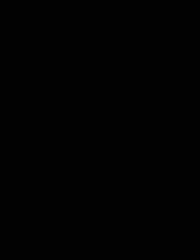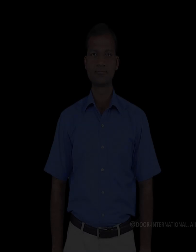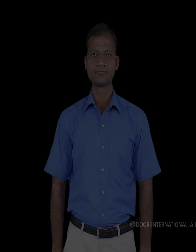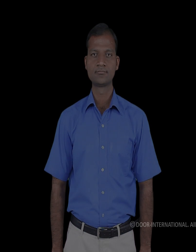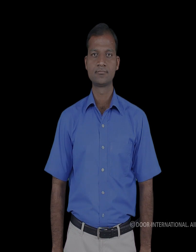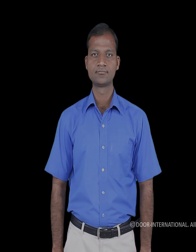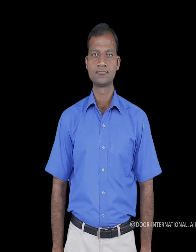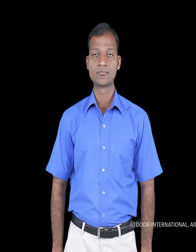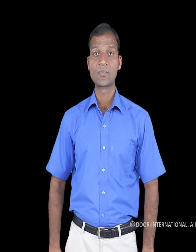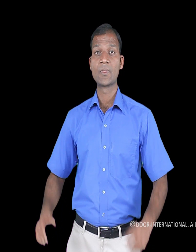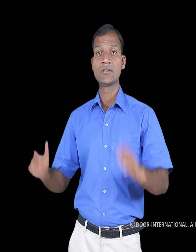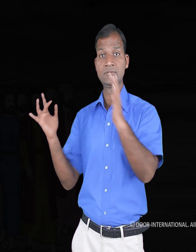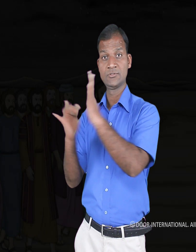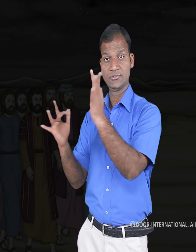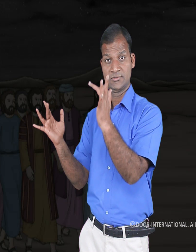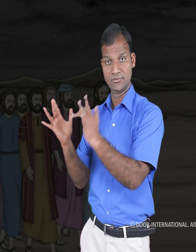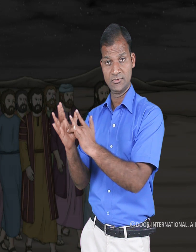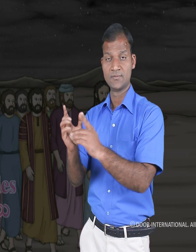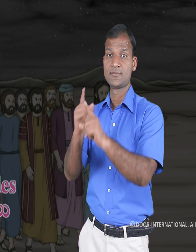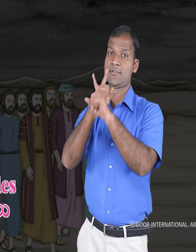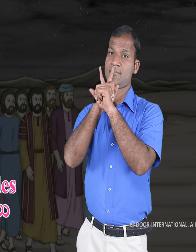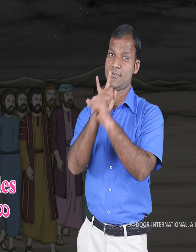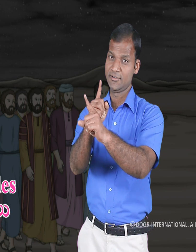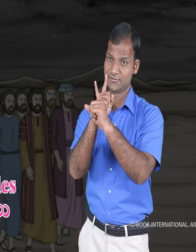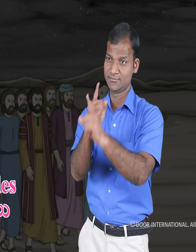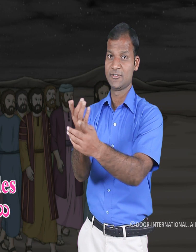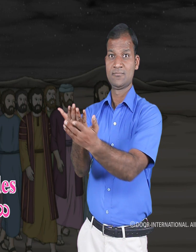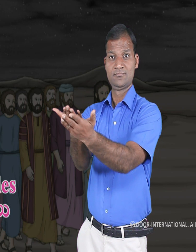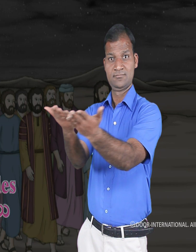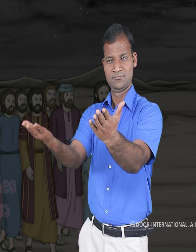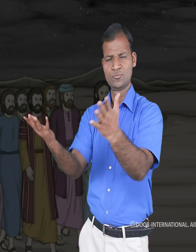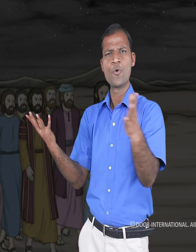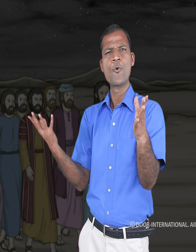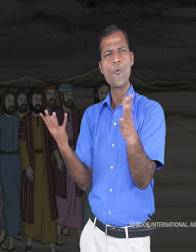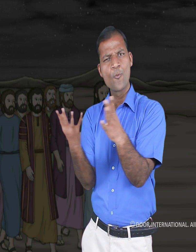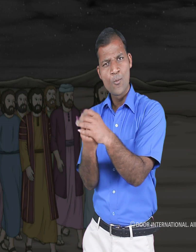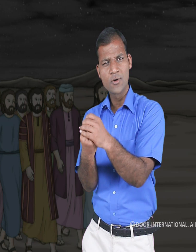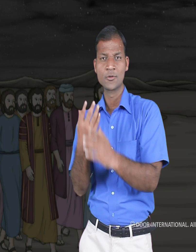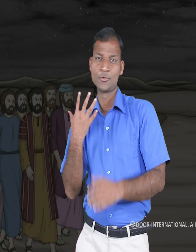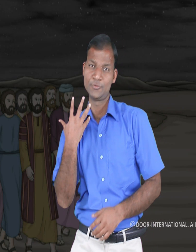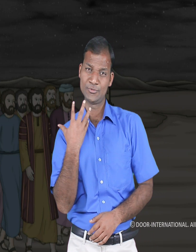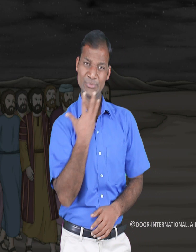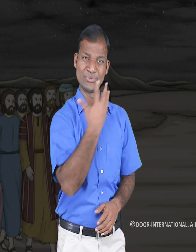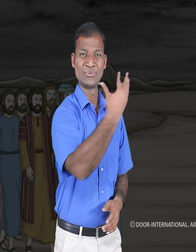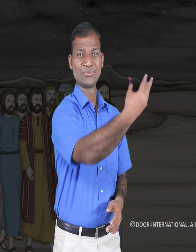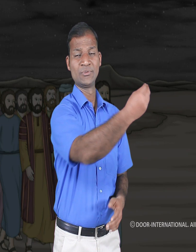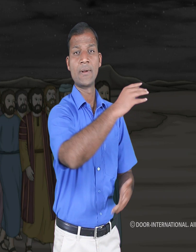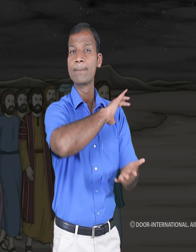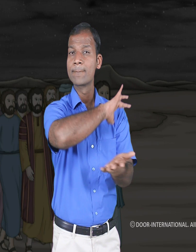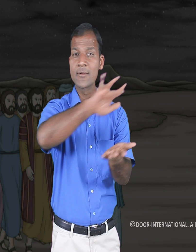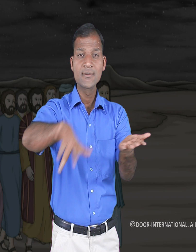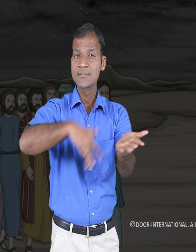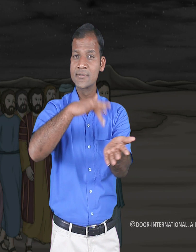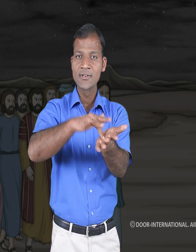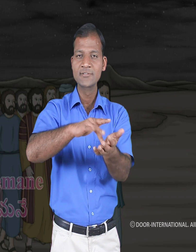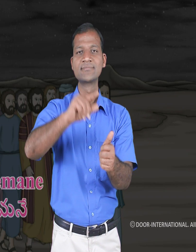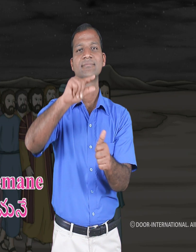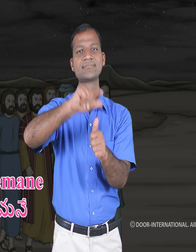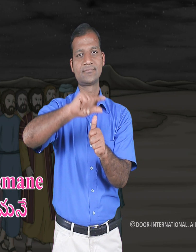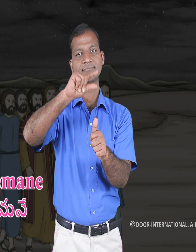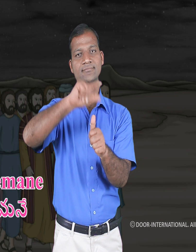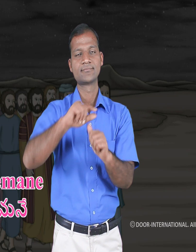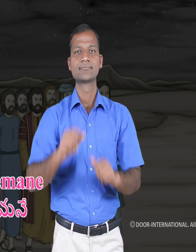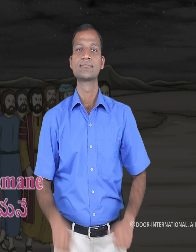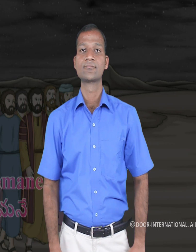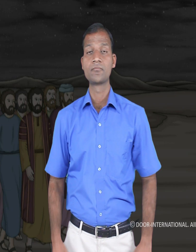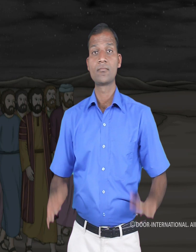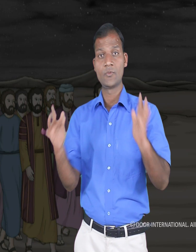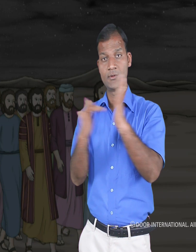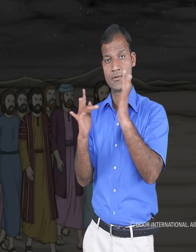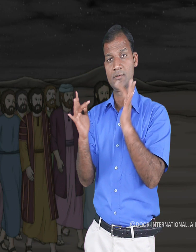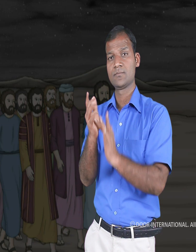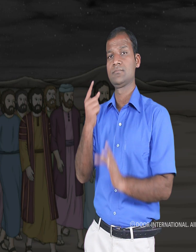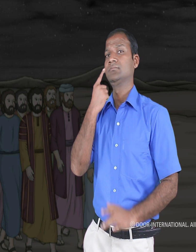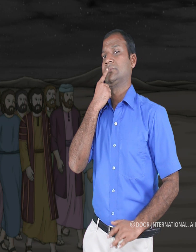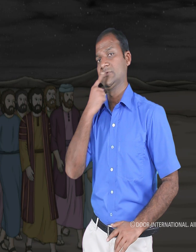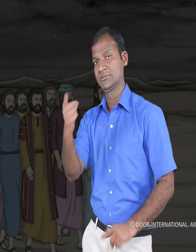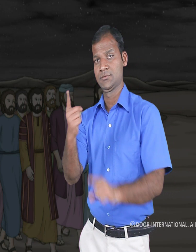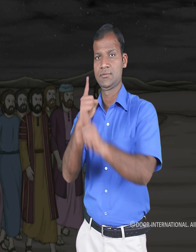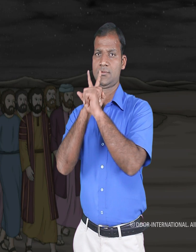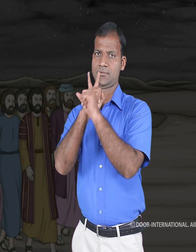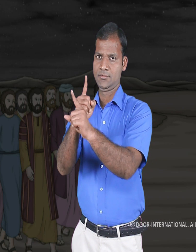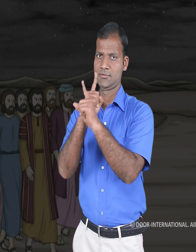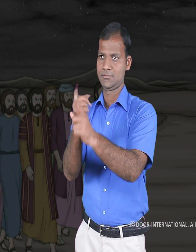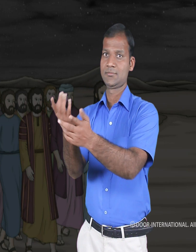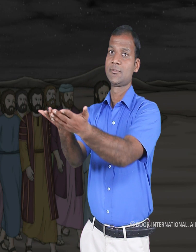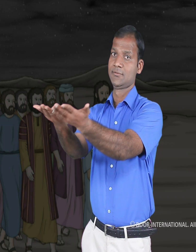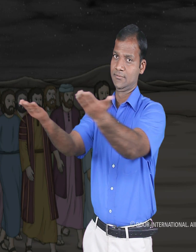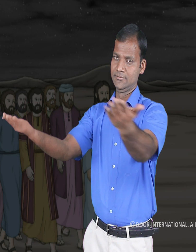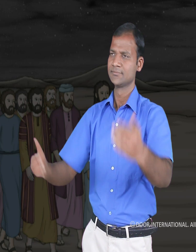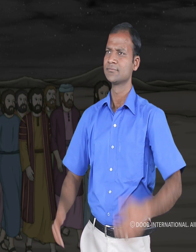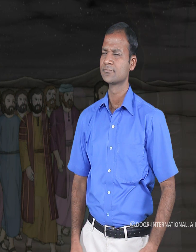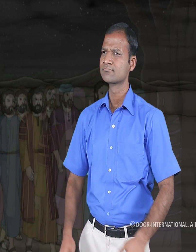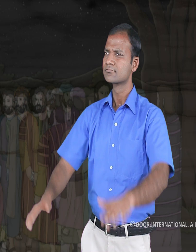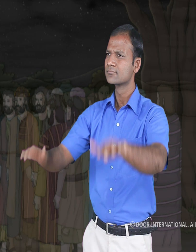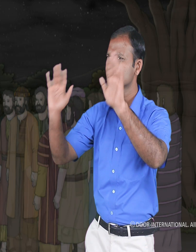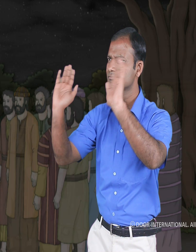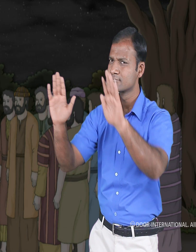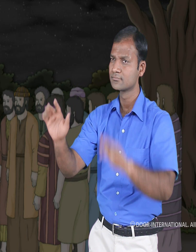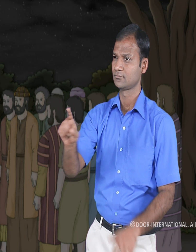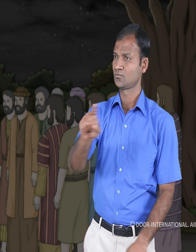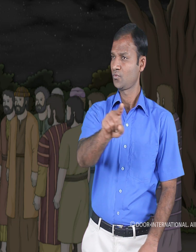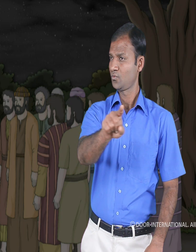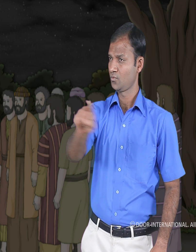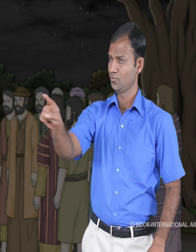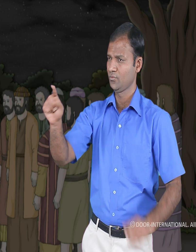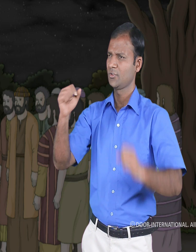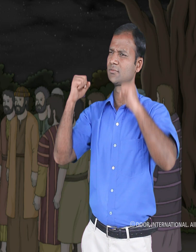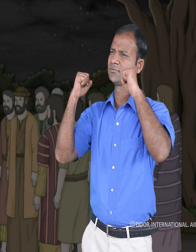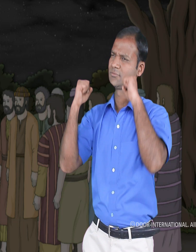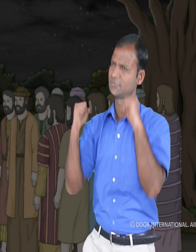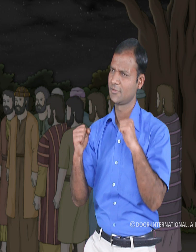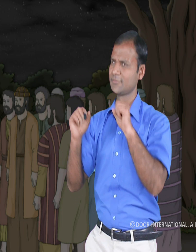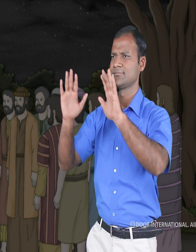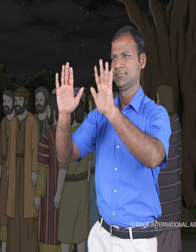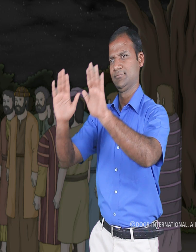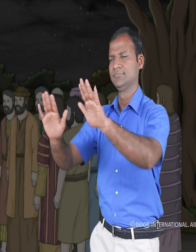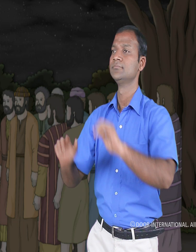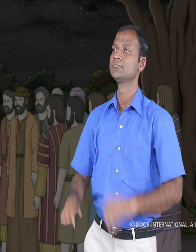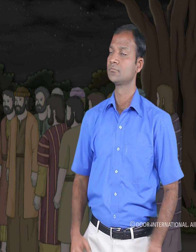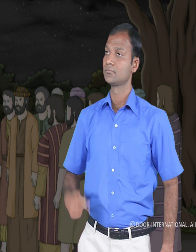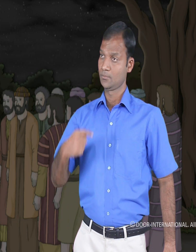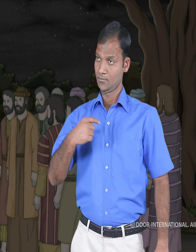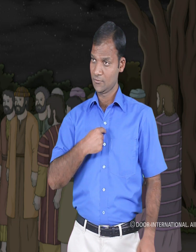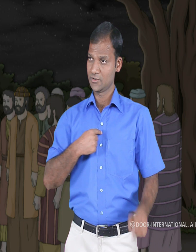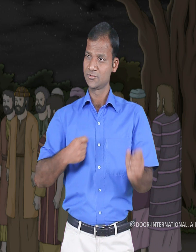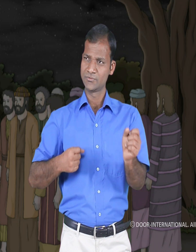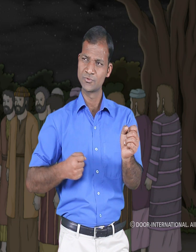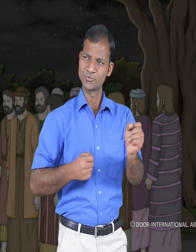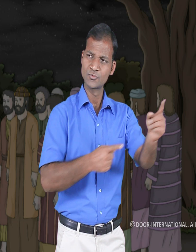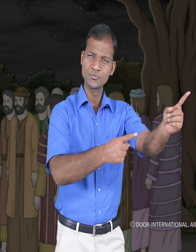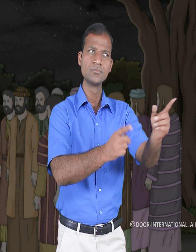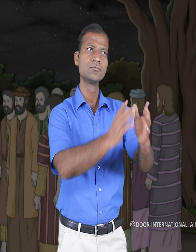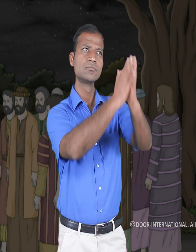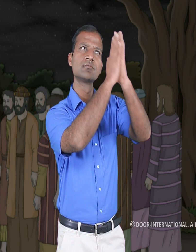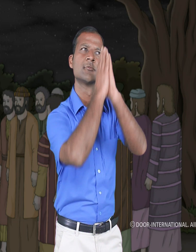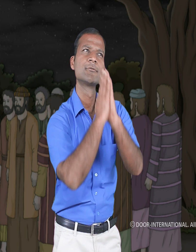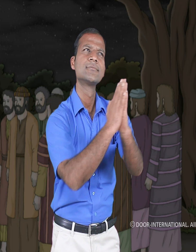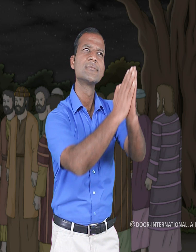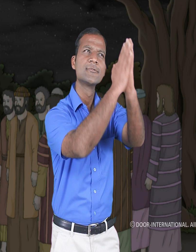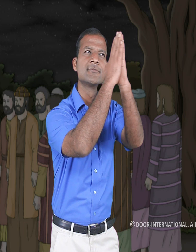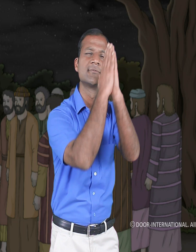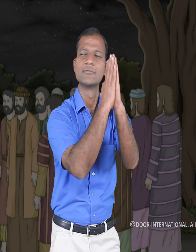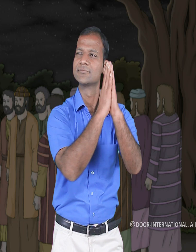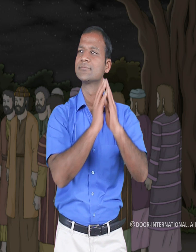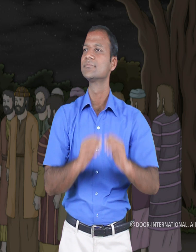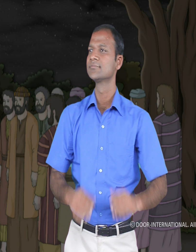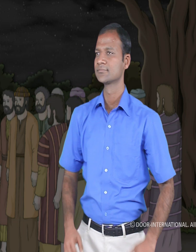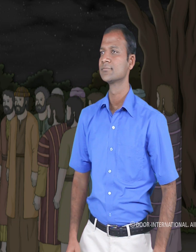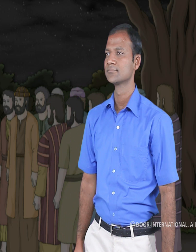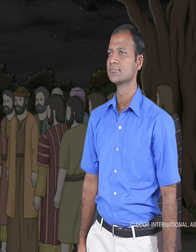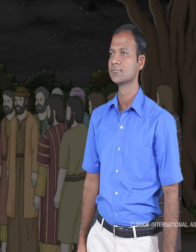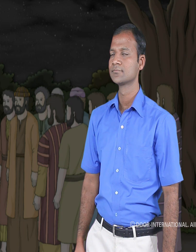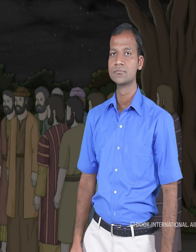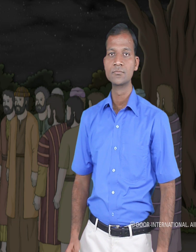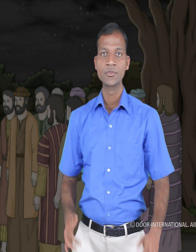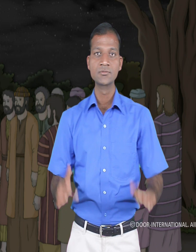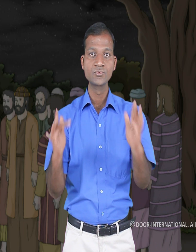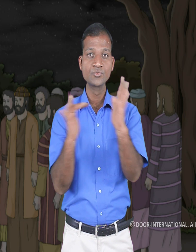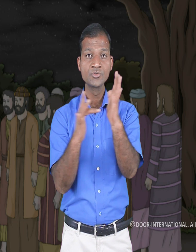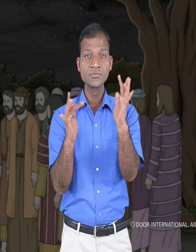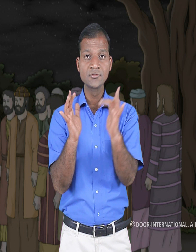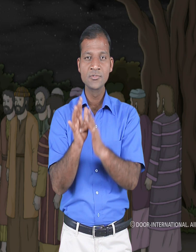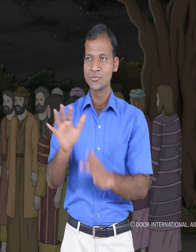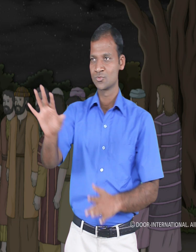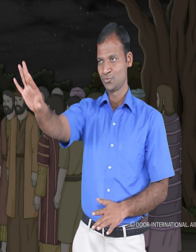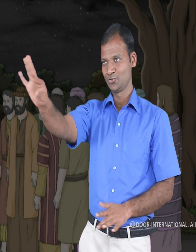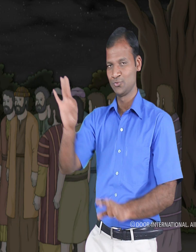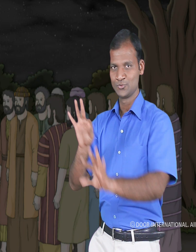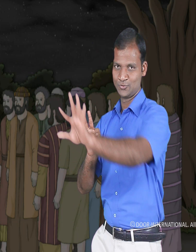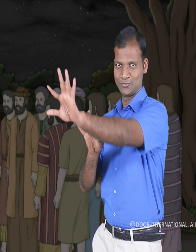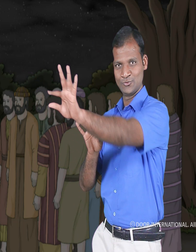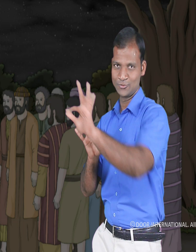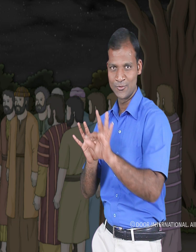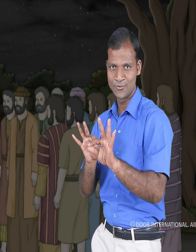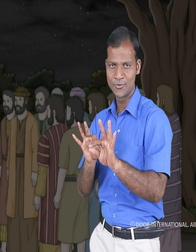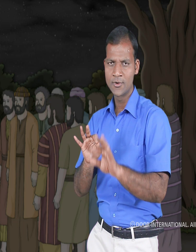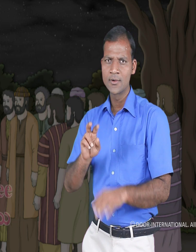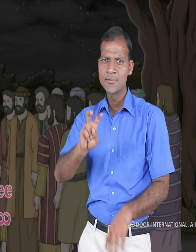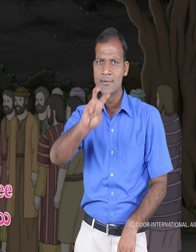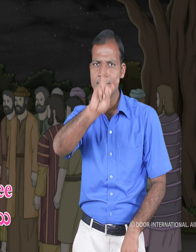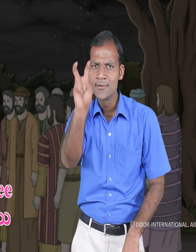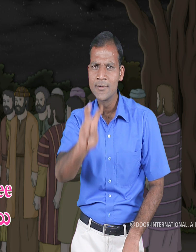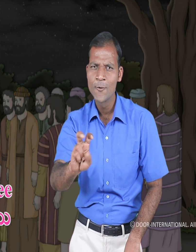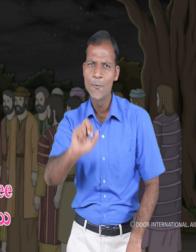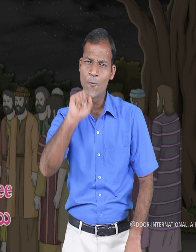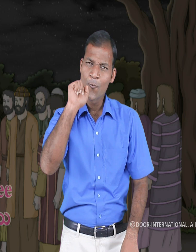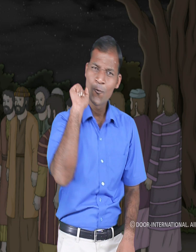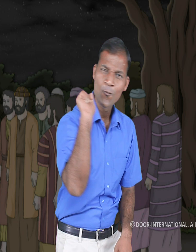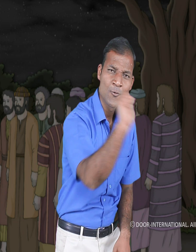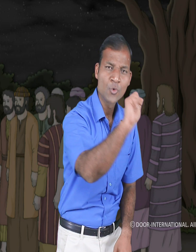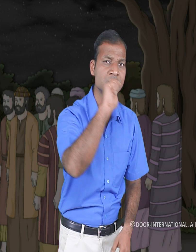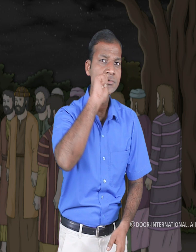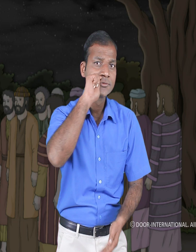At that time Jesus went with His disciples to a place called Gethsemane, and He told them, “Sit here while I go over there and pray.”